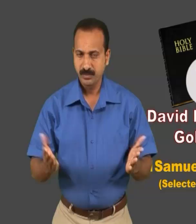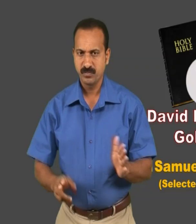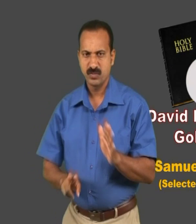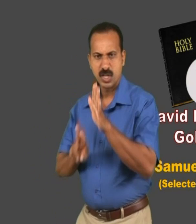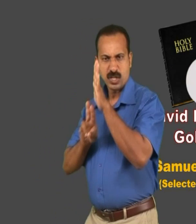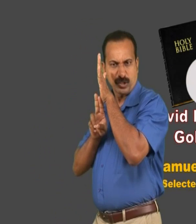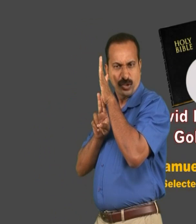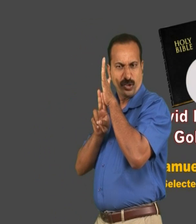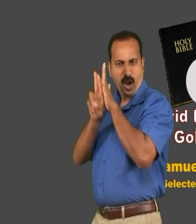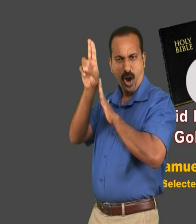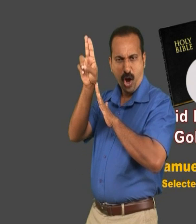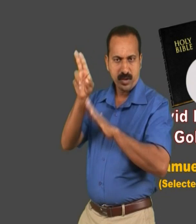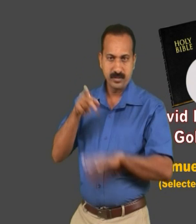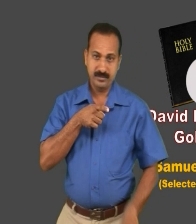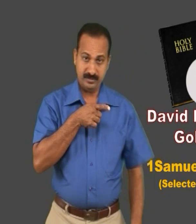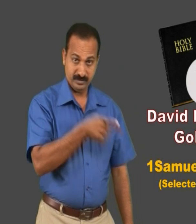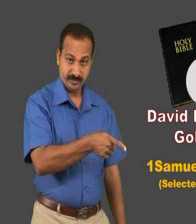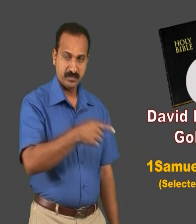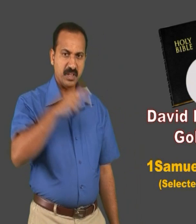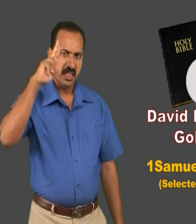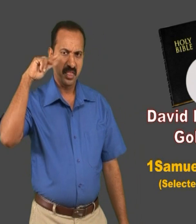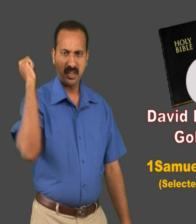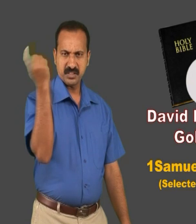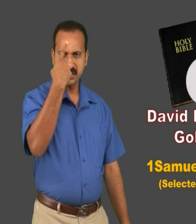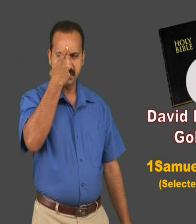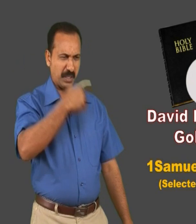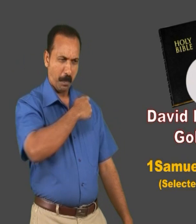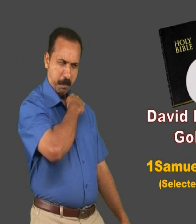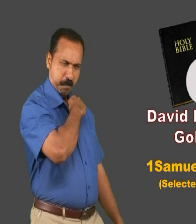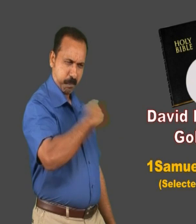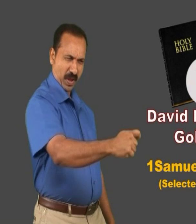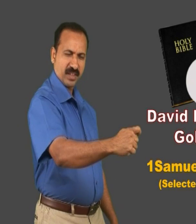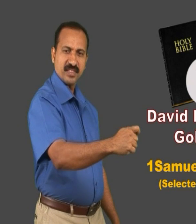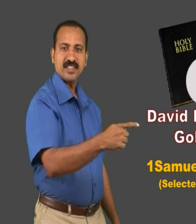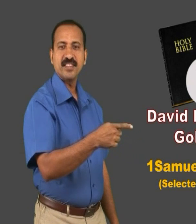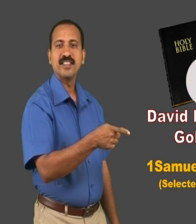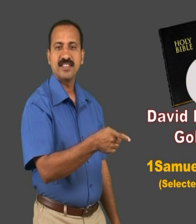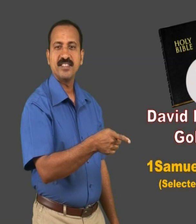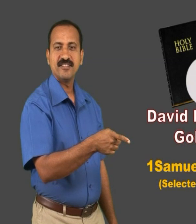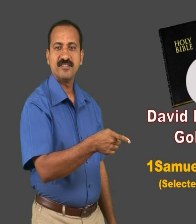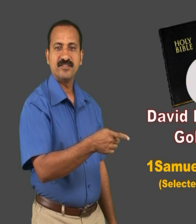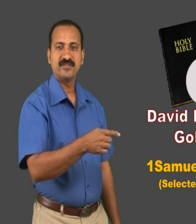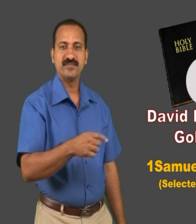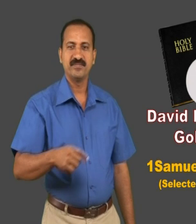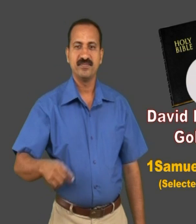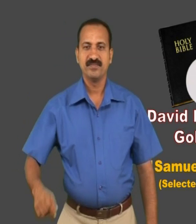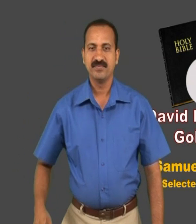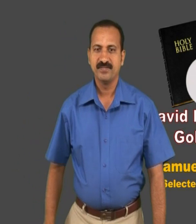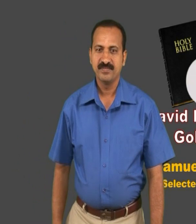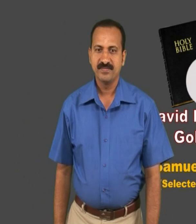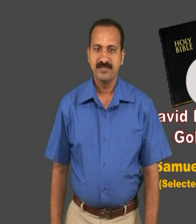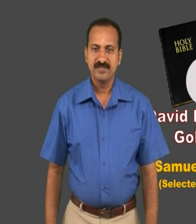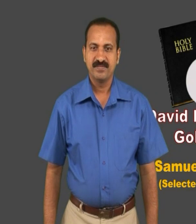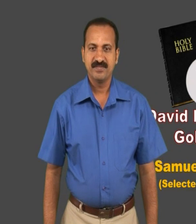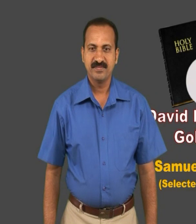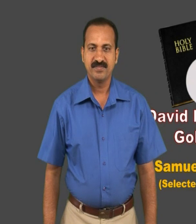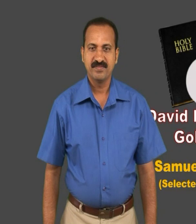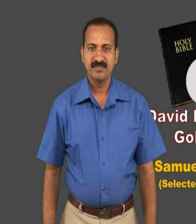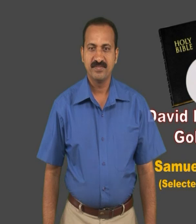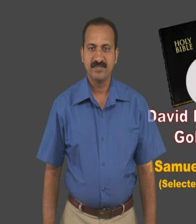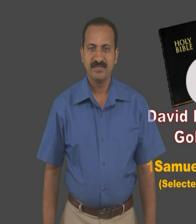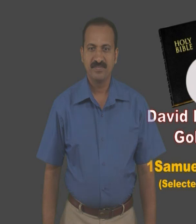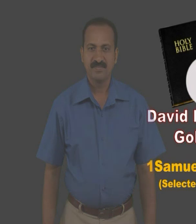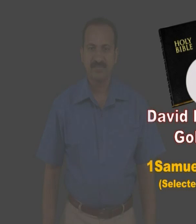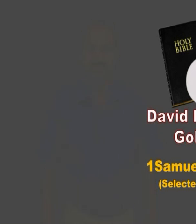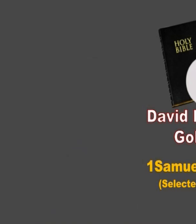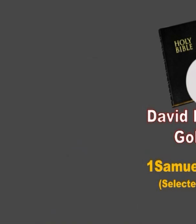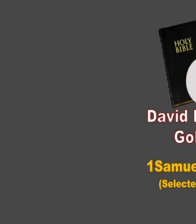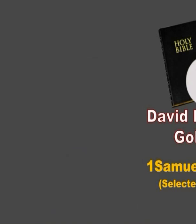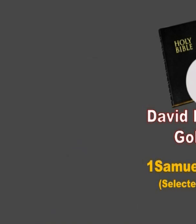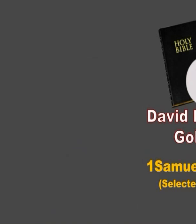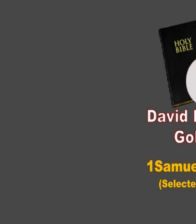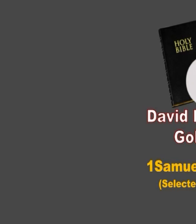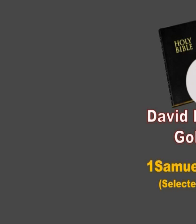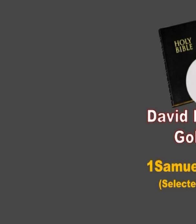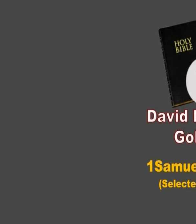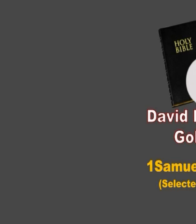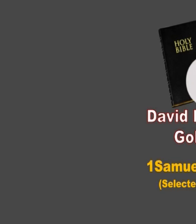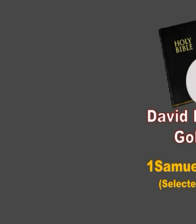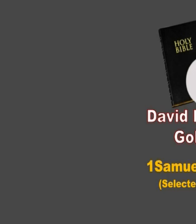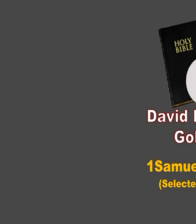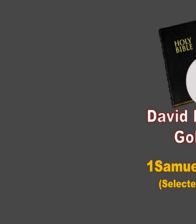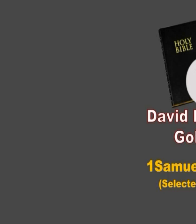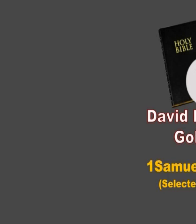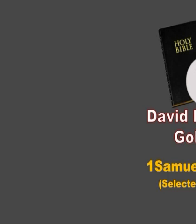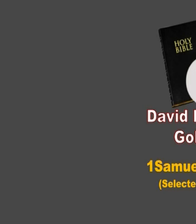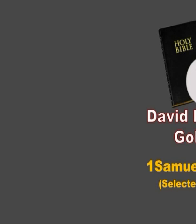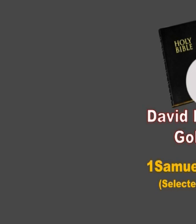David defeats Goliath